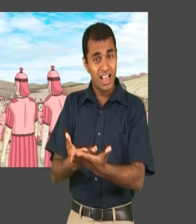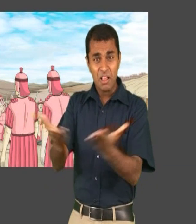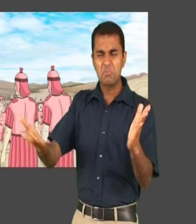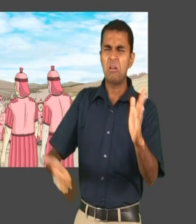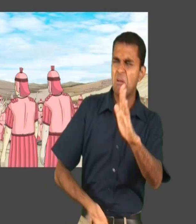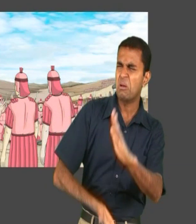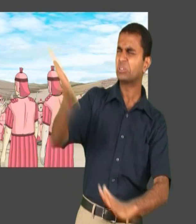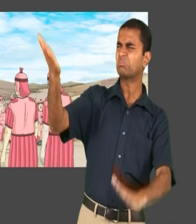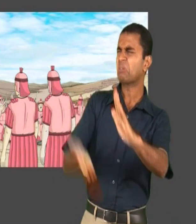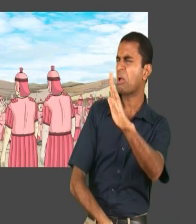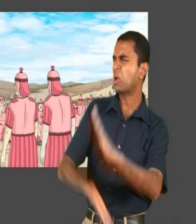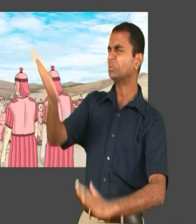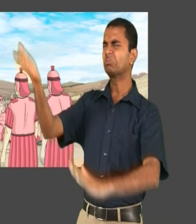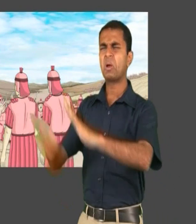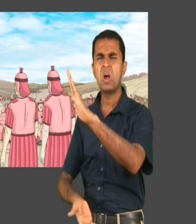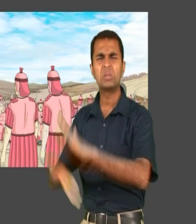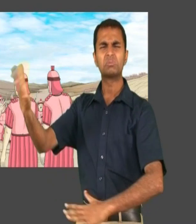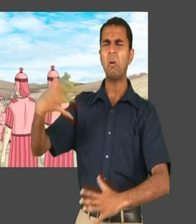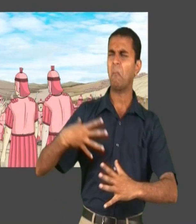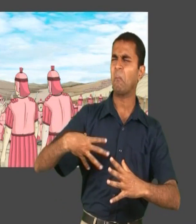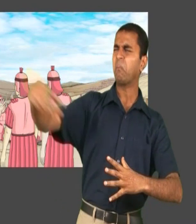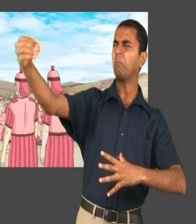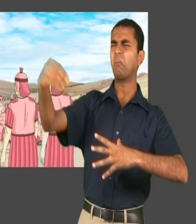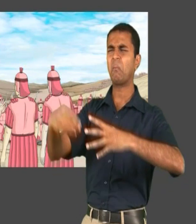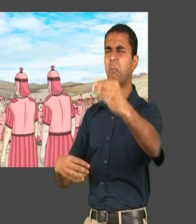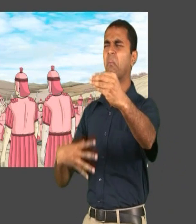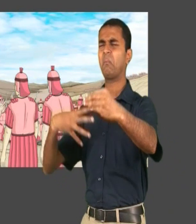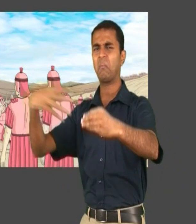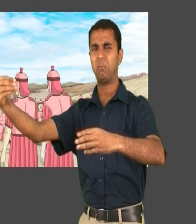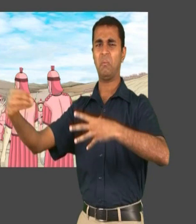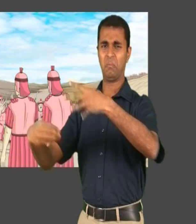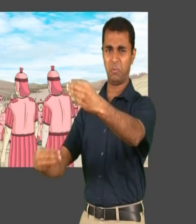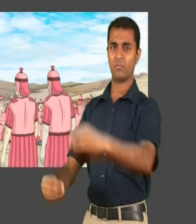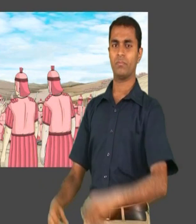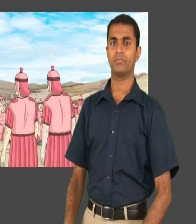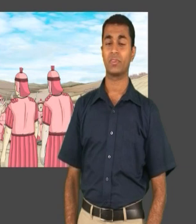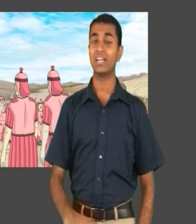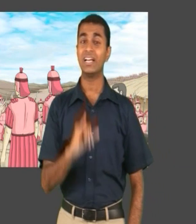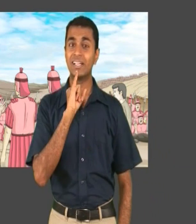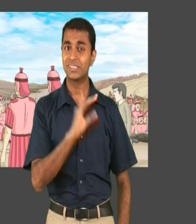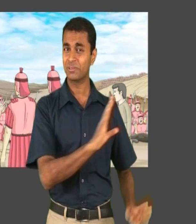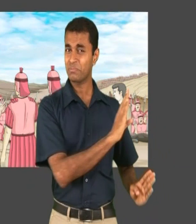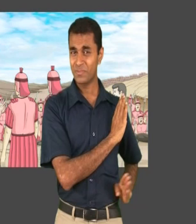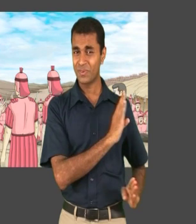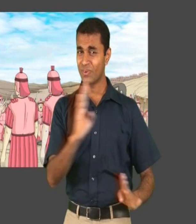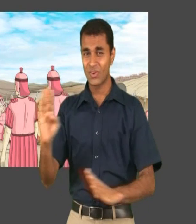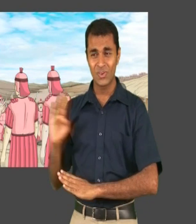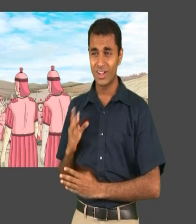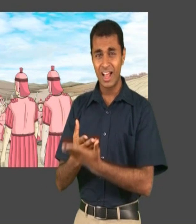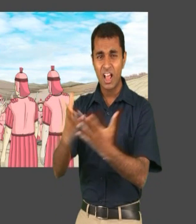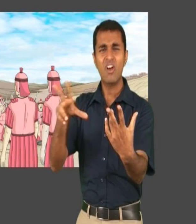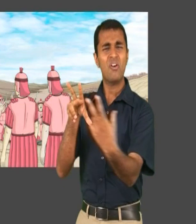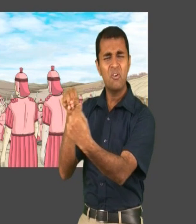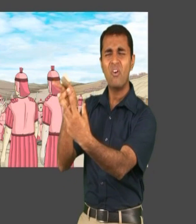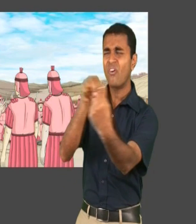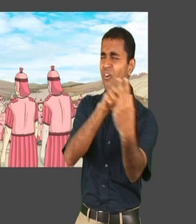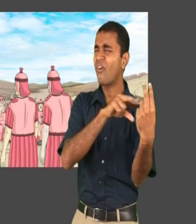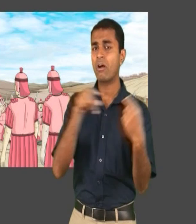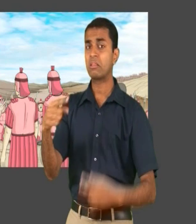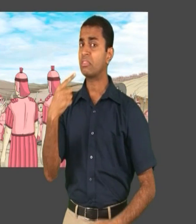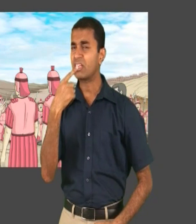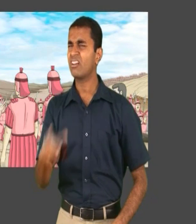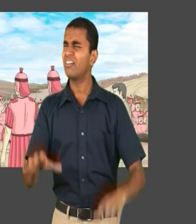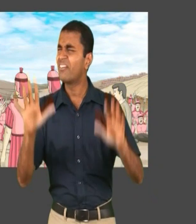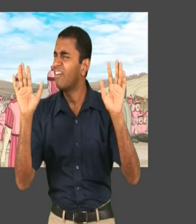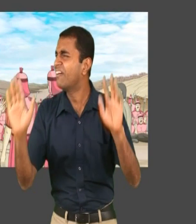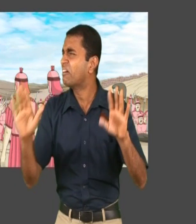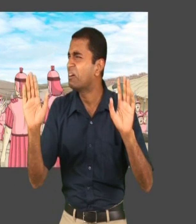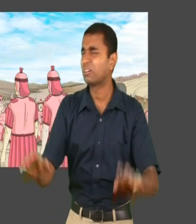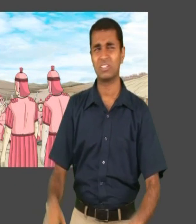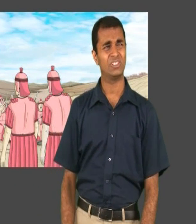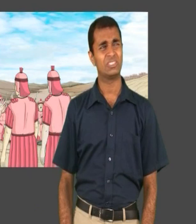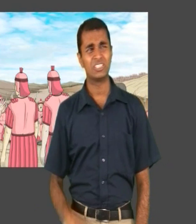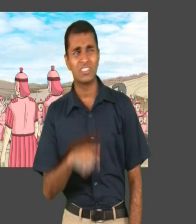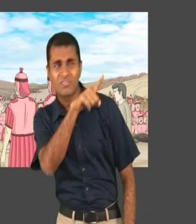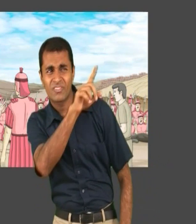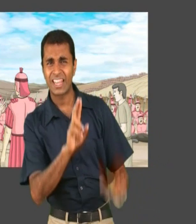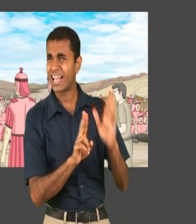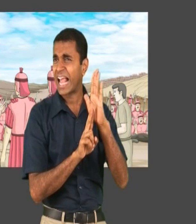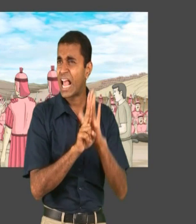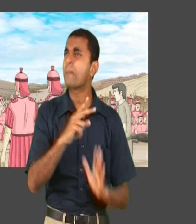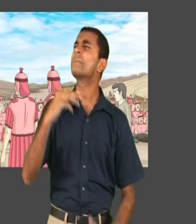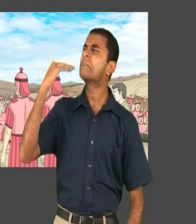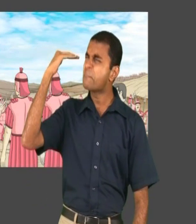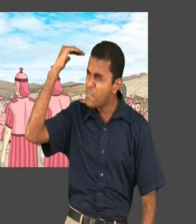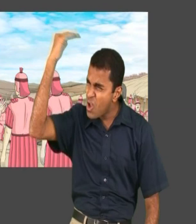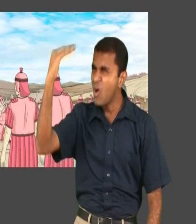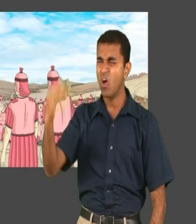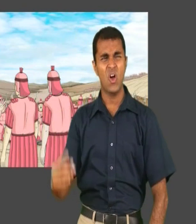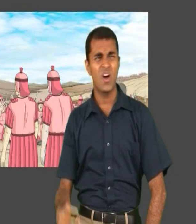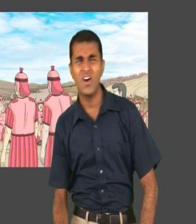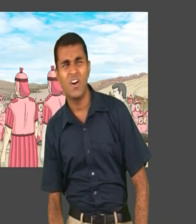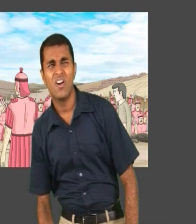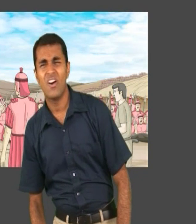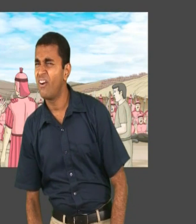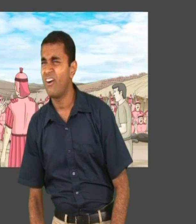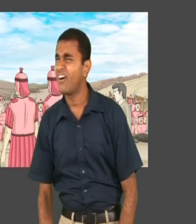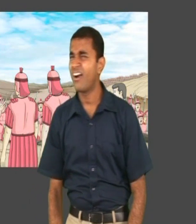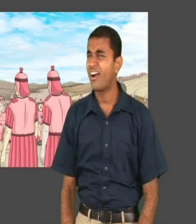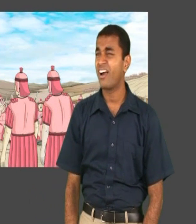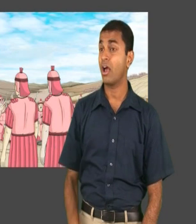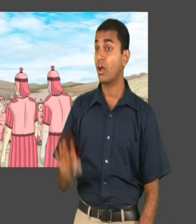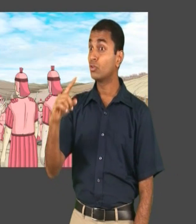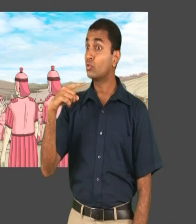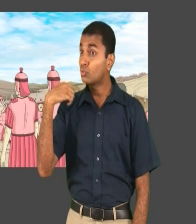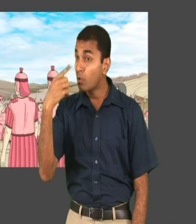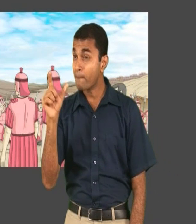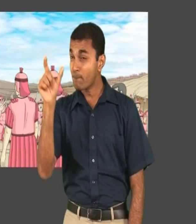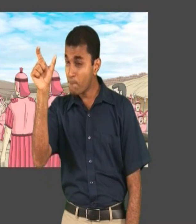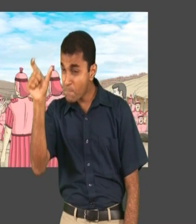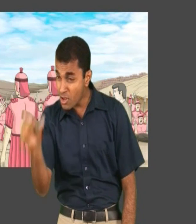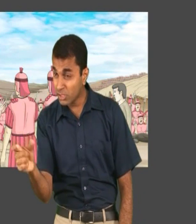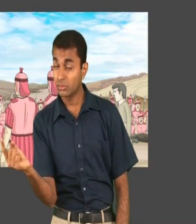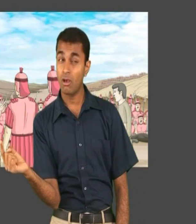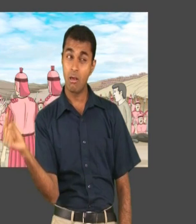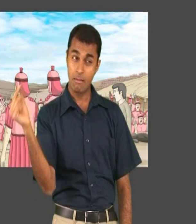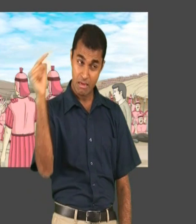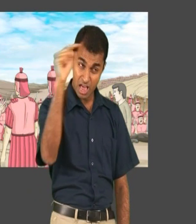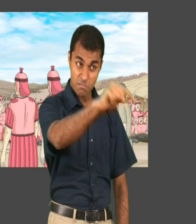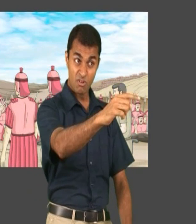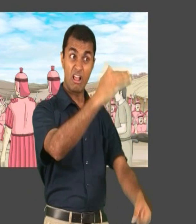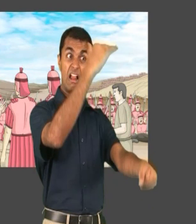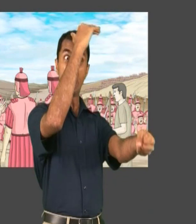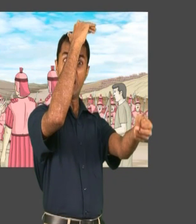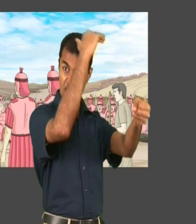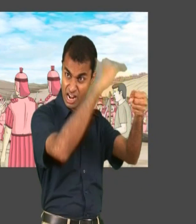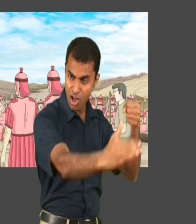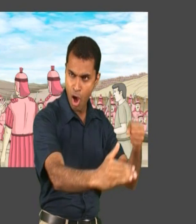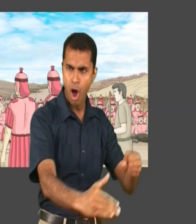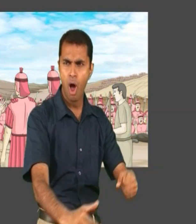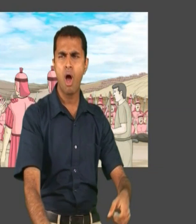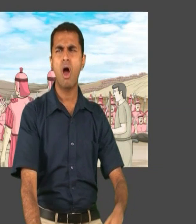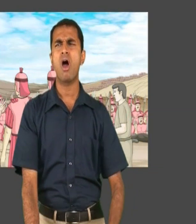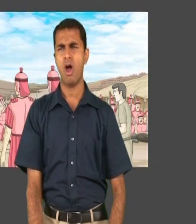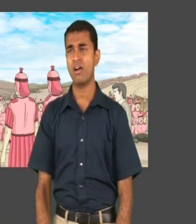When all the men of Israel saw Goliath, they fled from him in great fear.